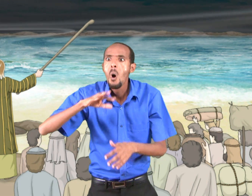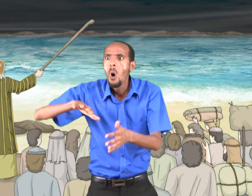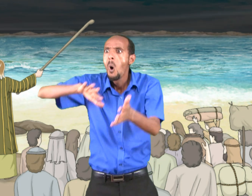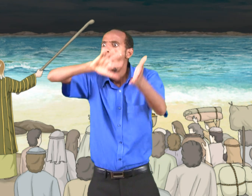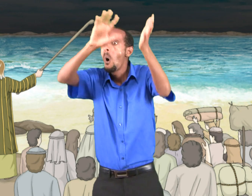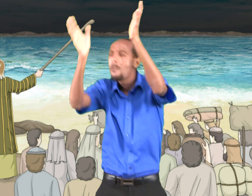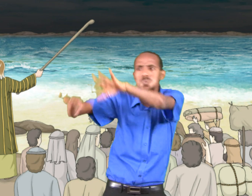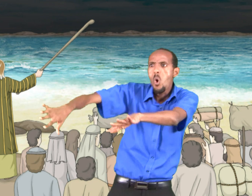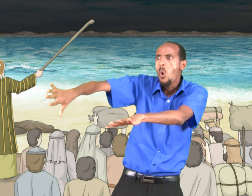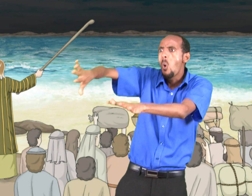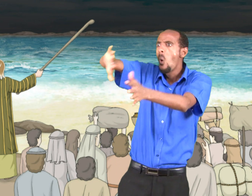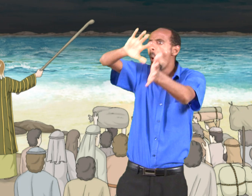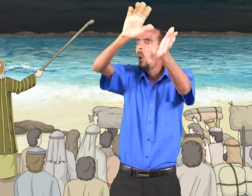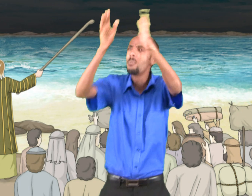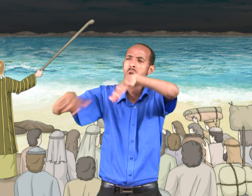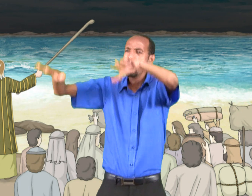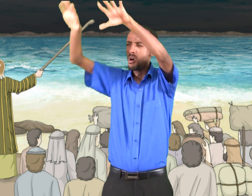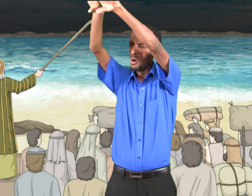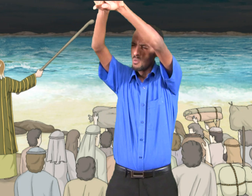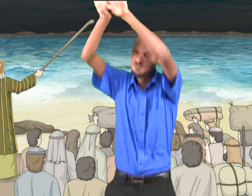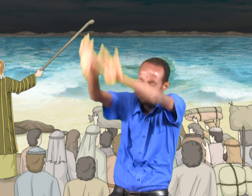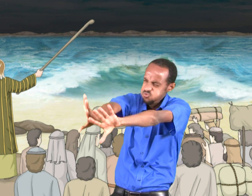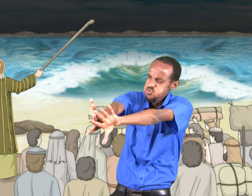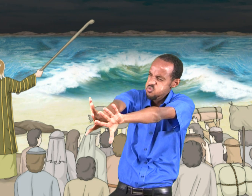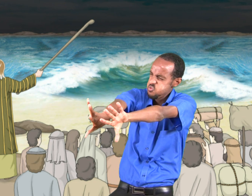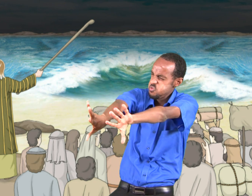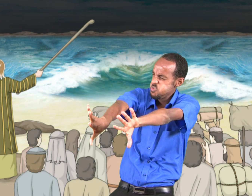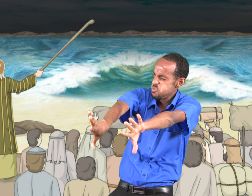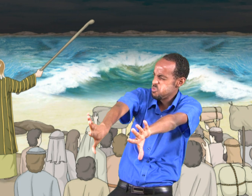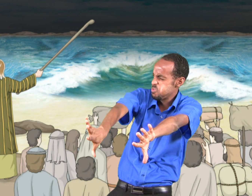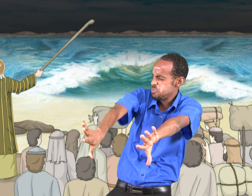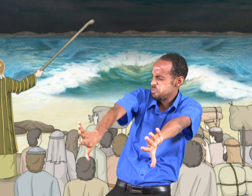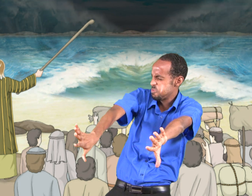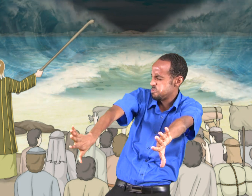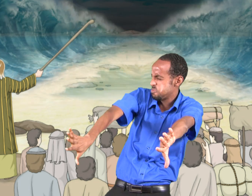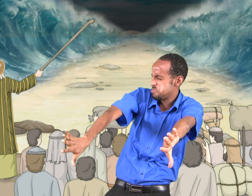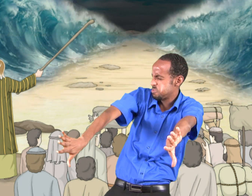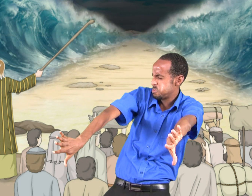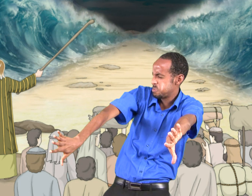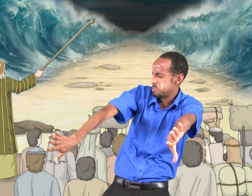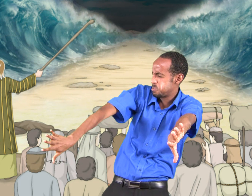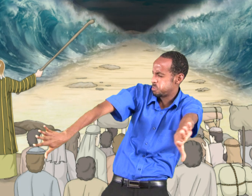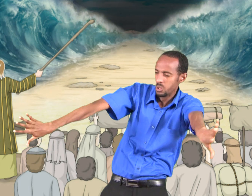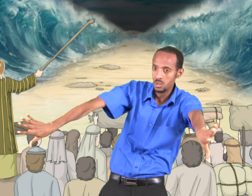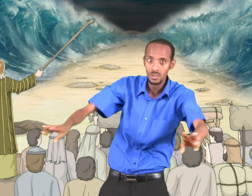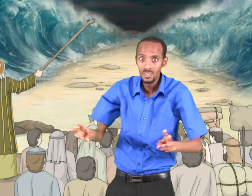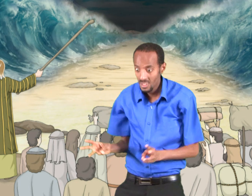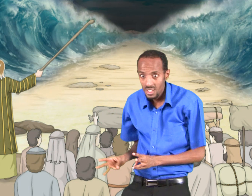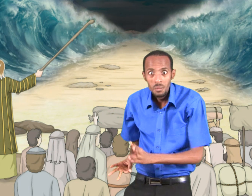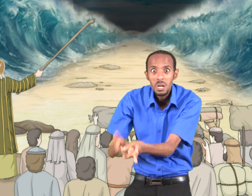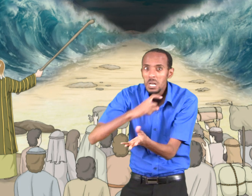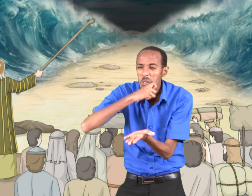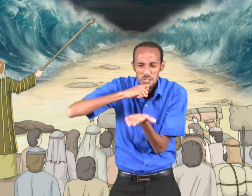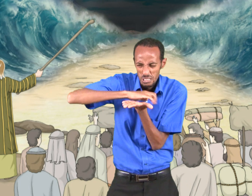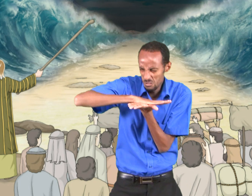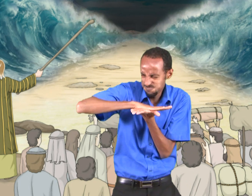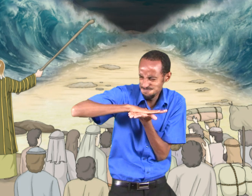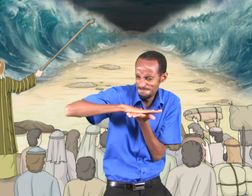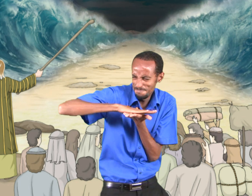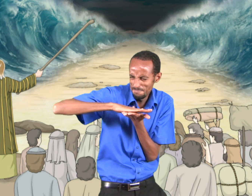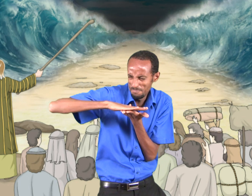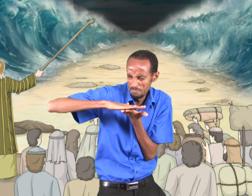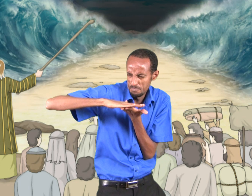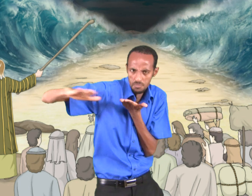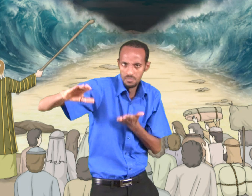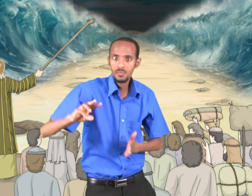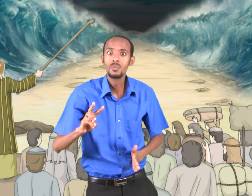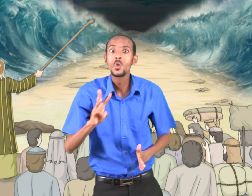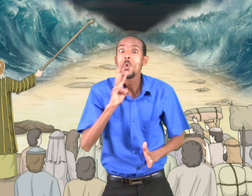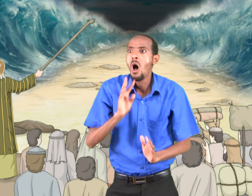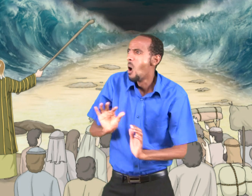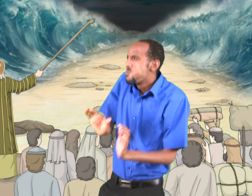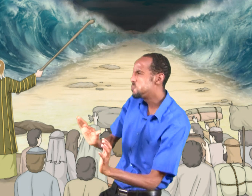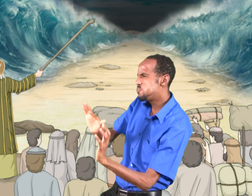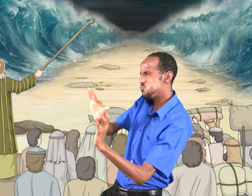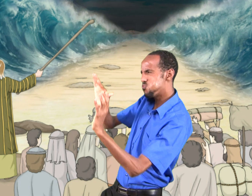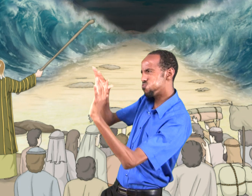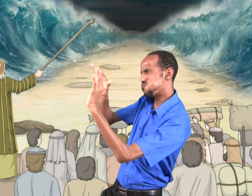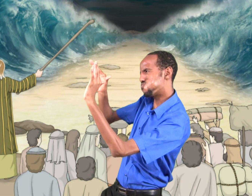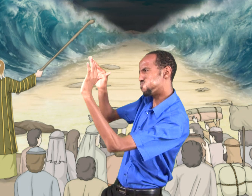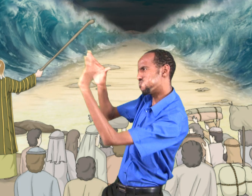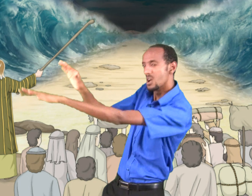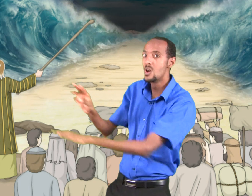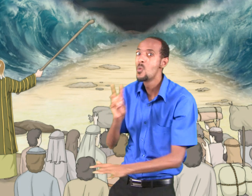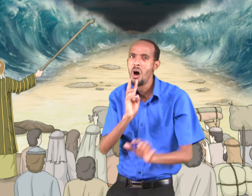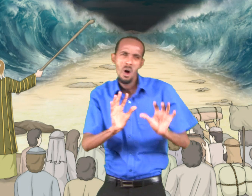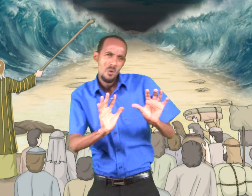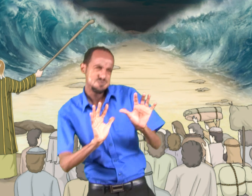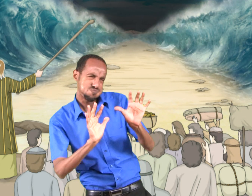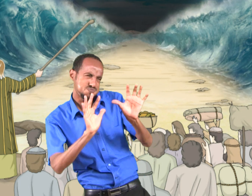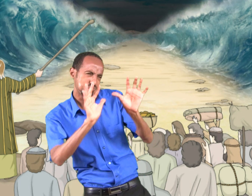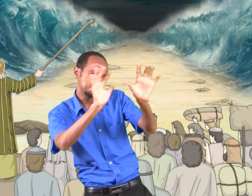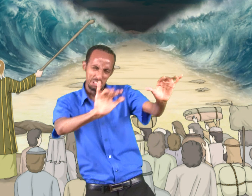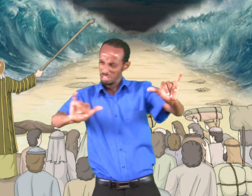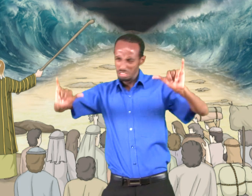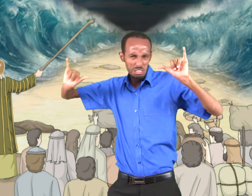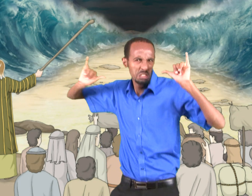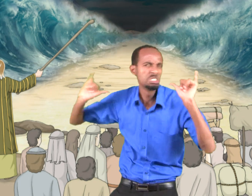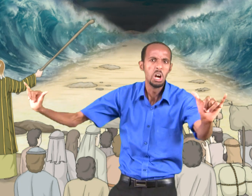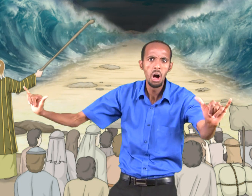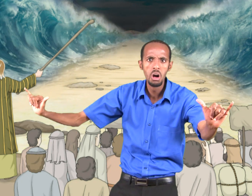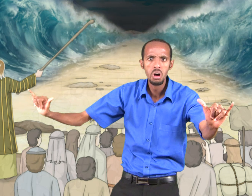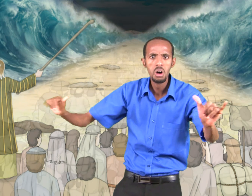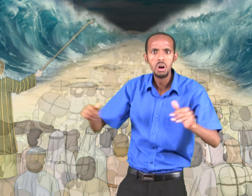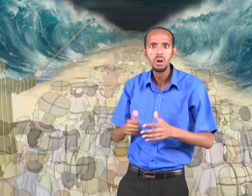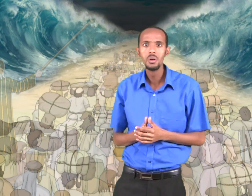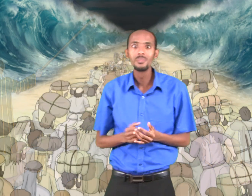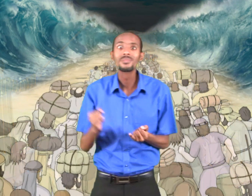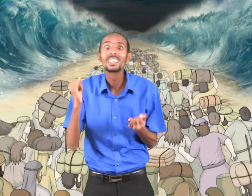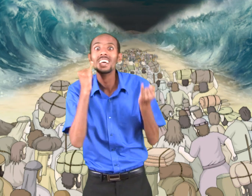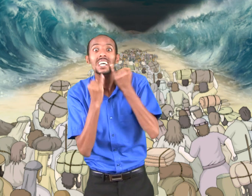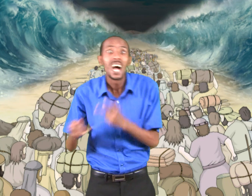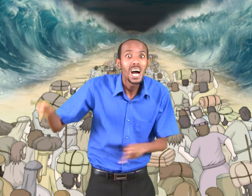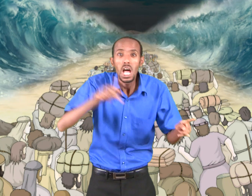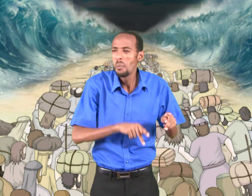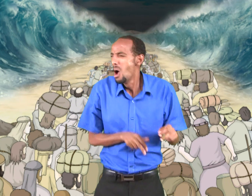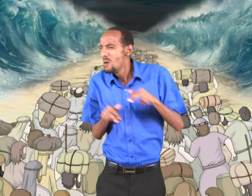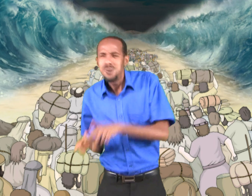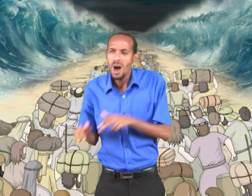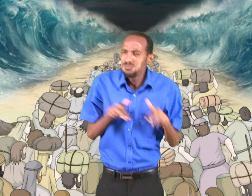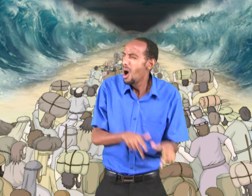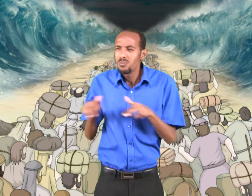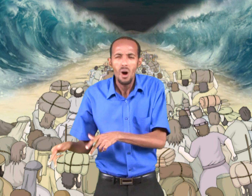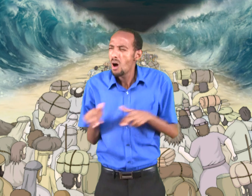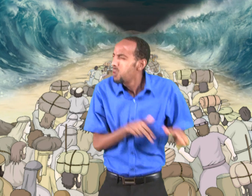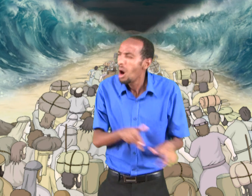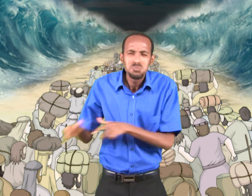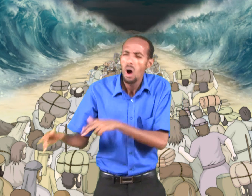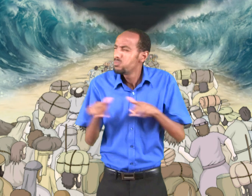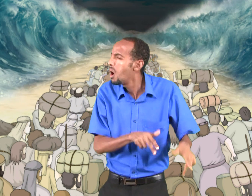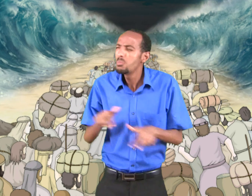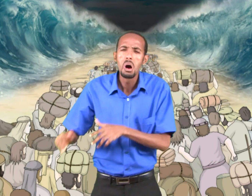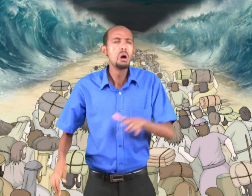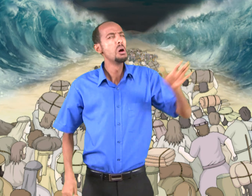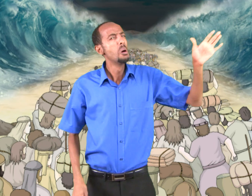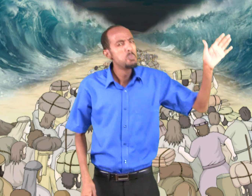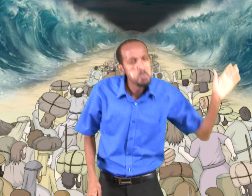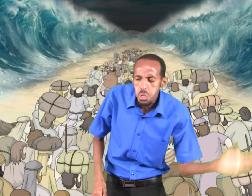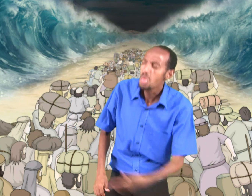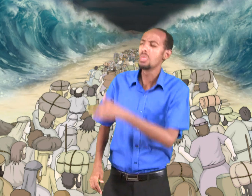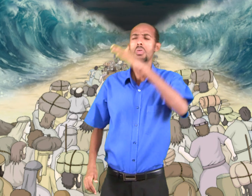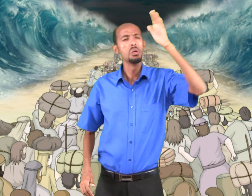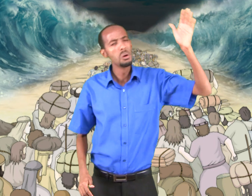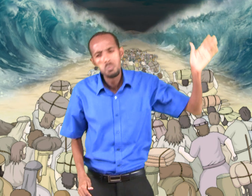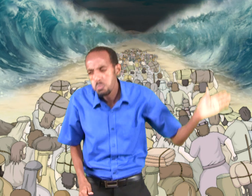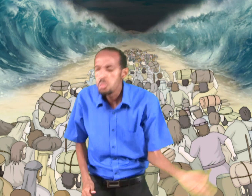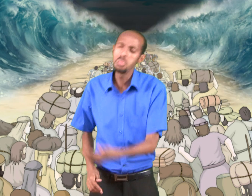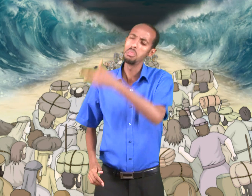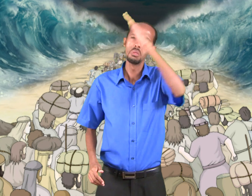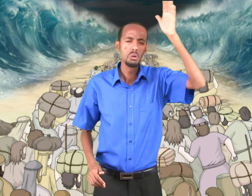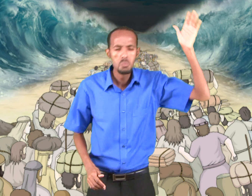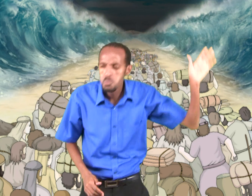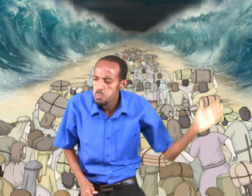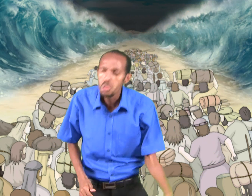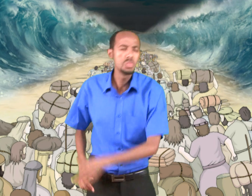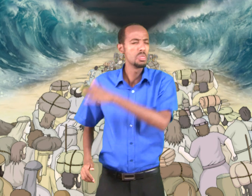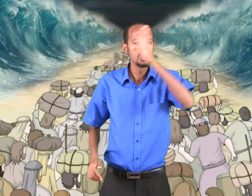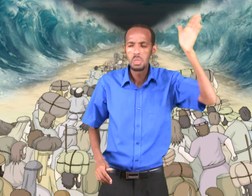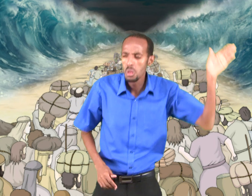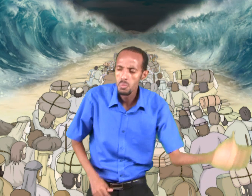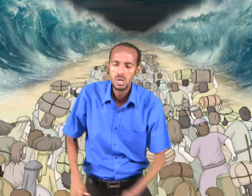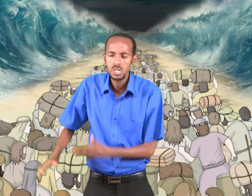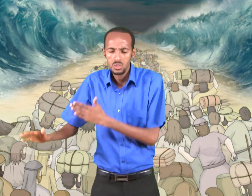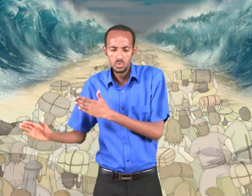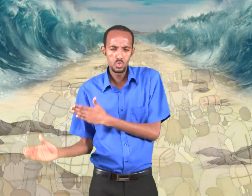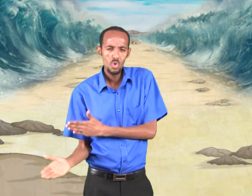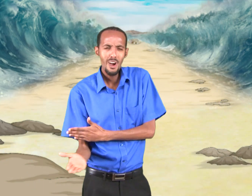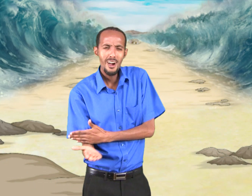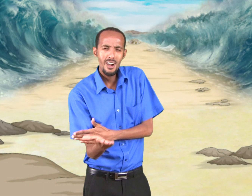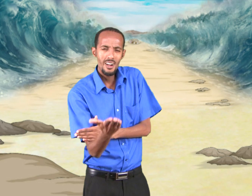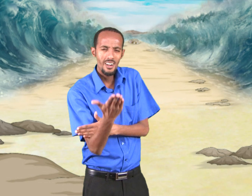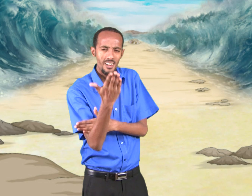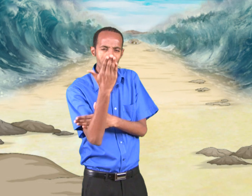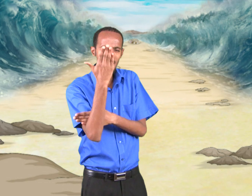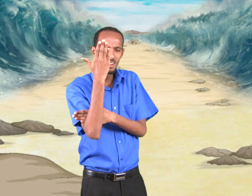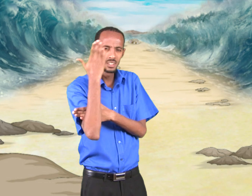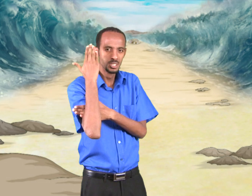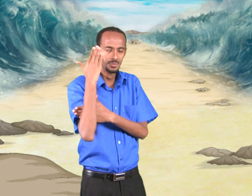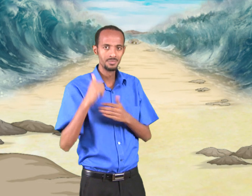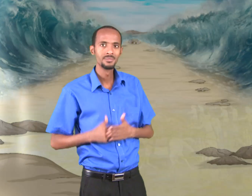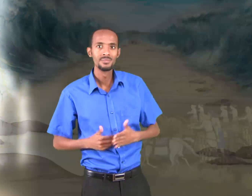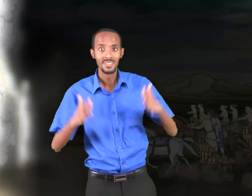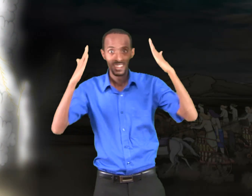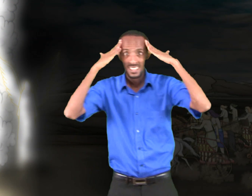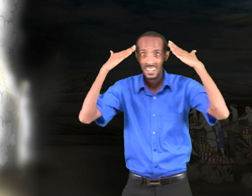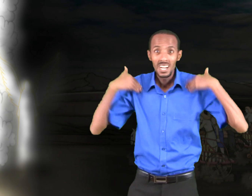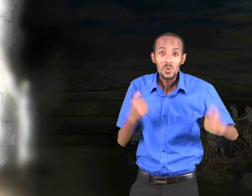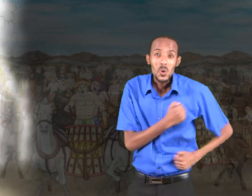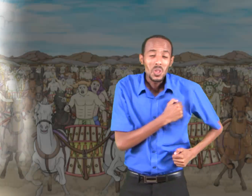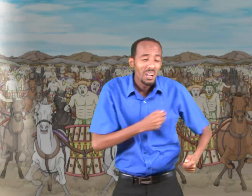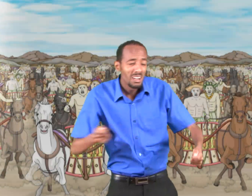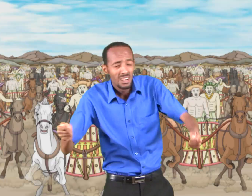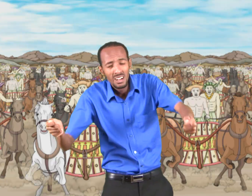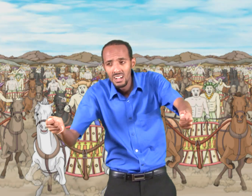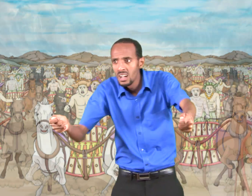So the waters were divided, and the Israelites went through the sea on dry ground, with walls of water on their right and on their left.